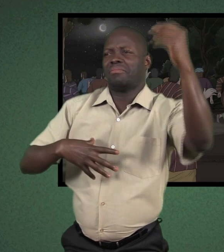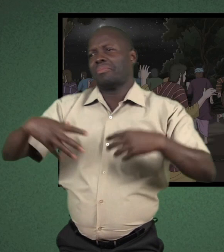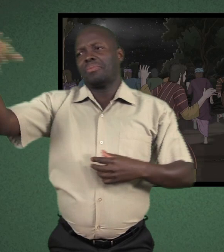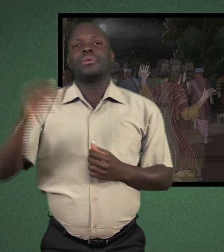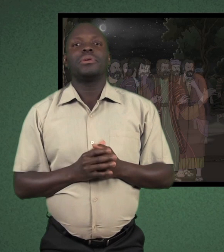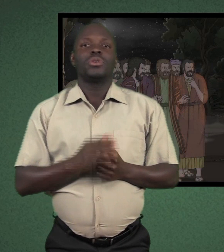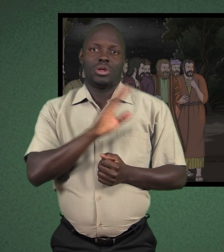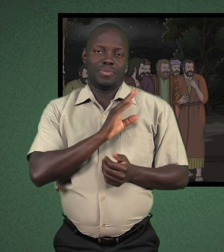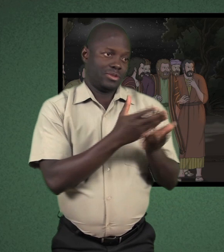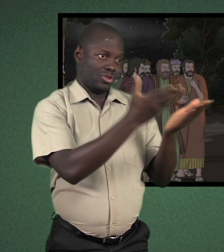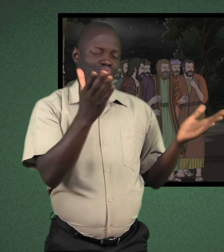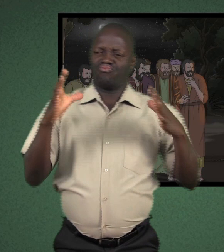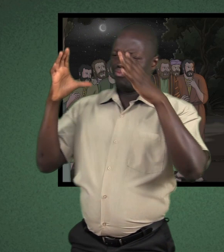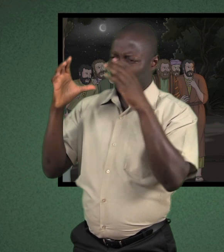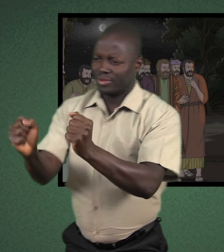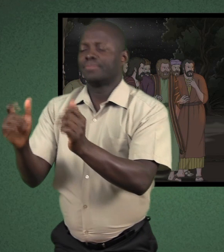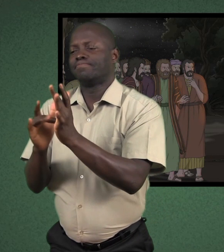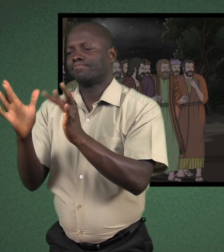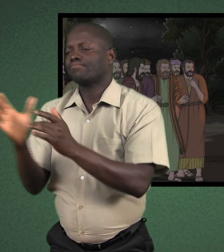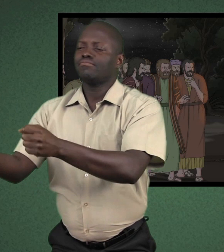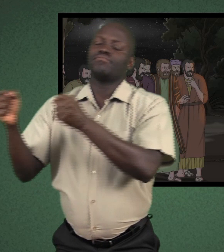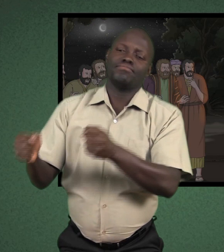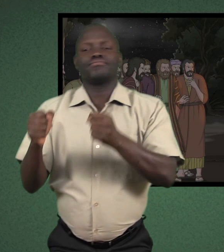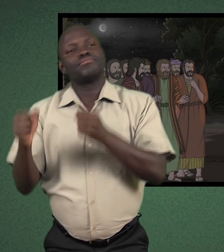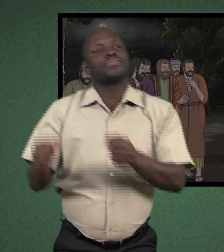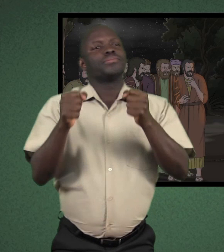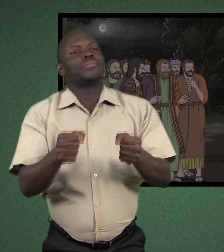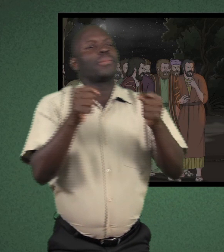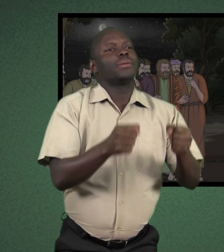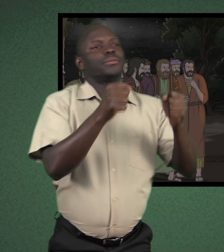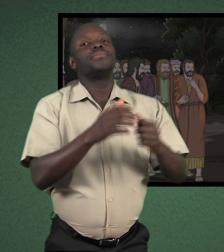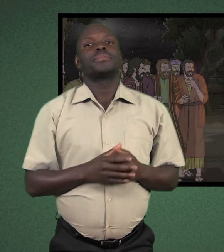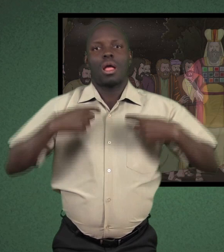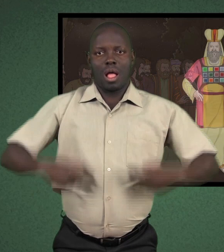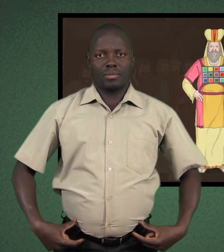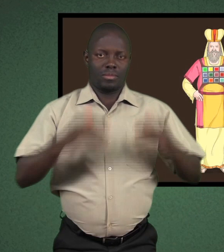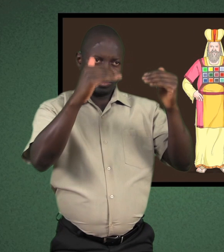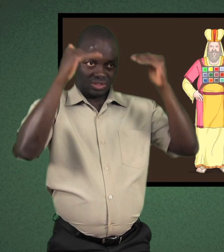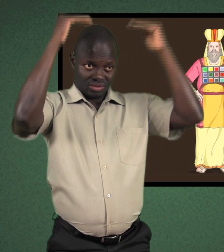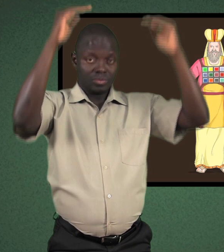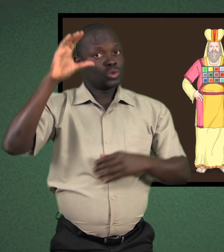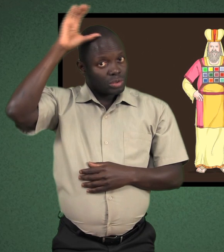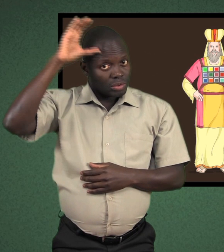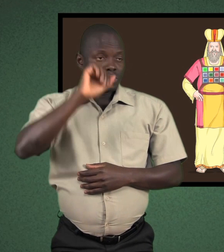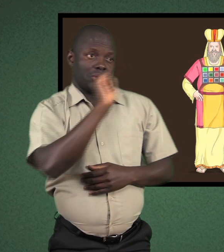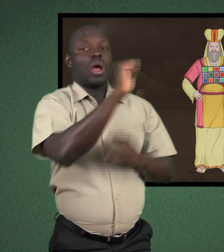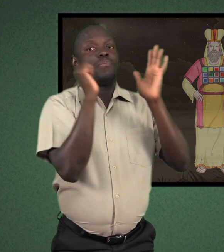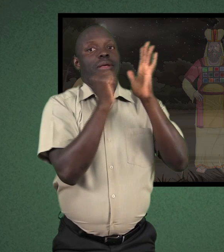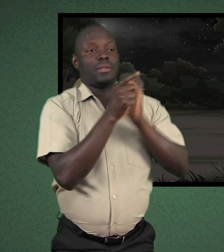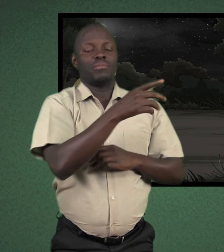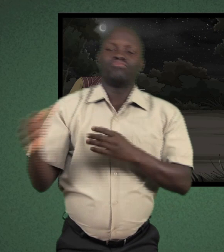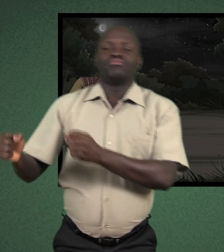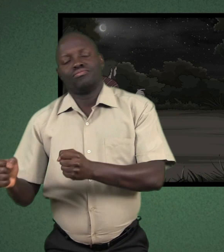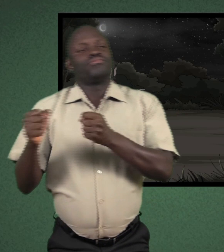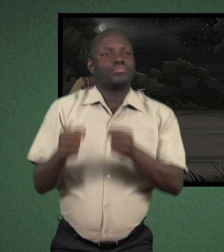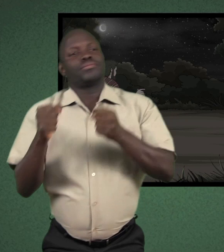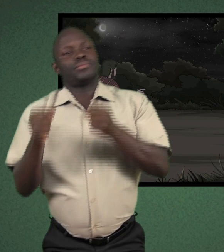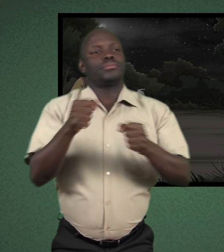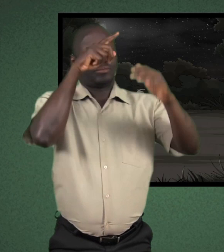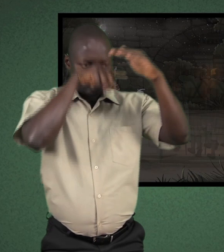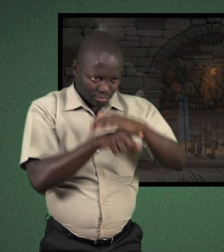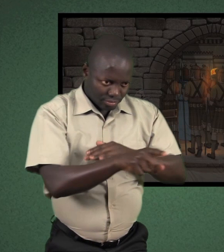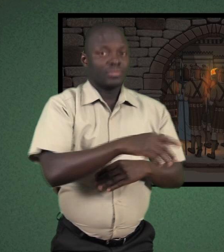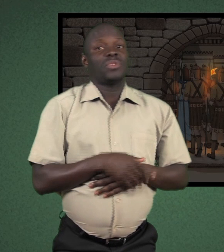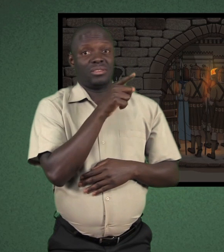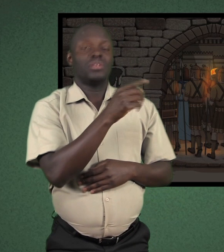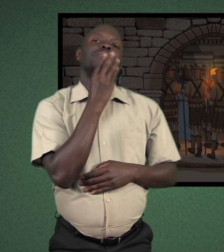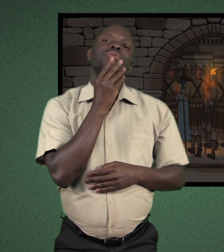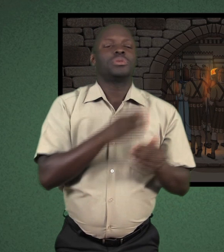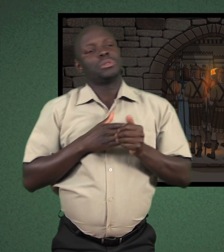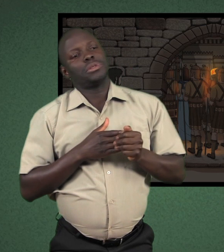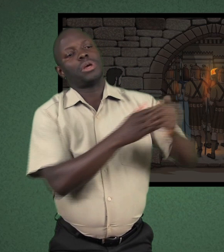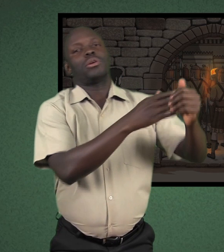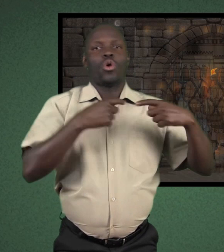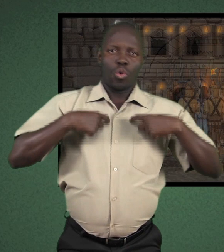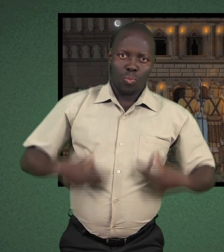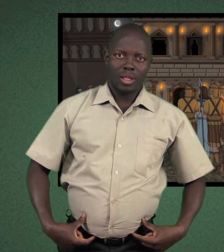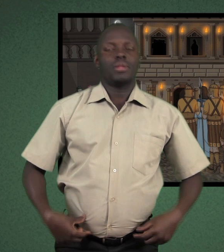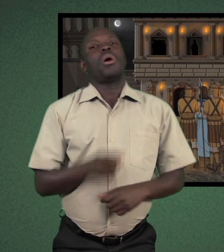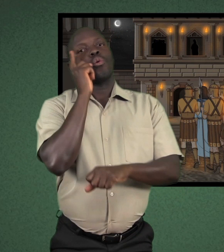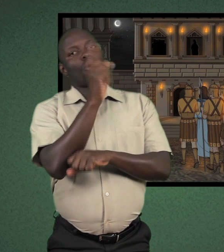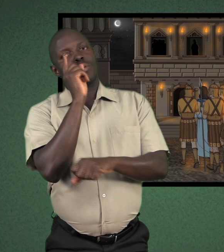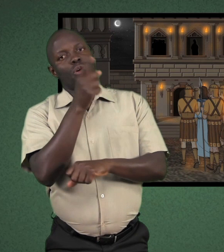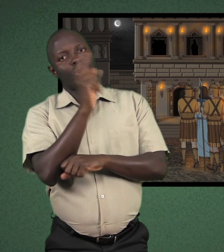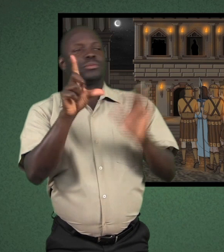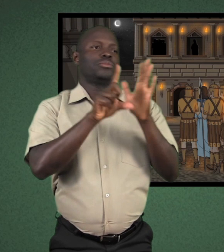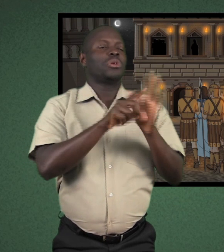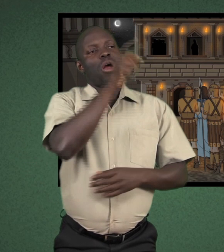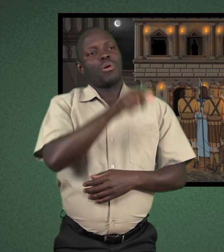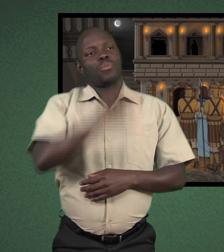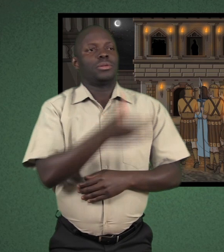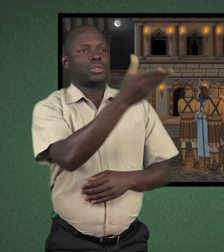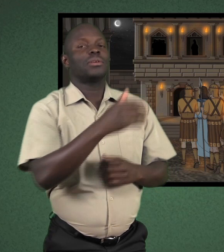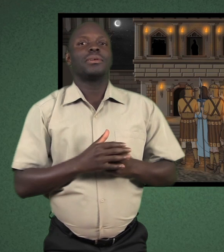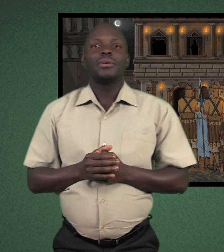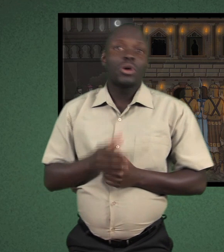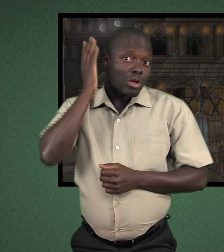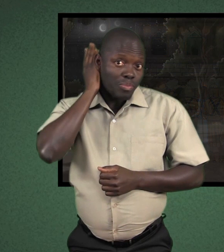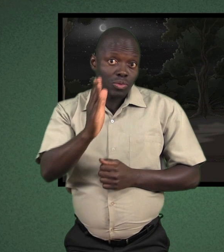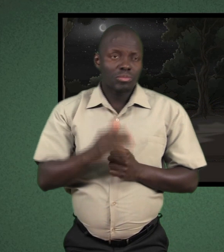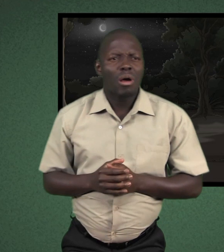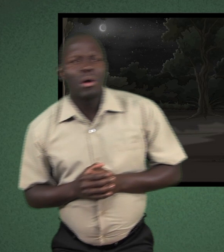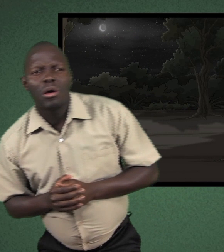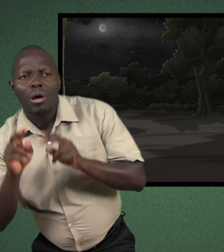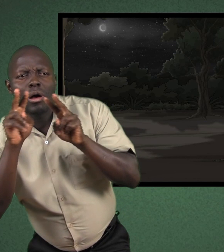Those who had arrested Jesus led Him away to the house of Caiaphas the high priest, where the scribes and elders had gathered.